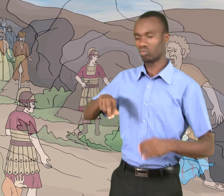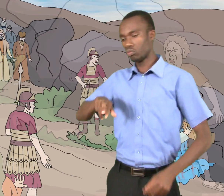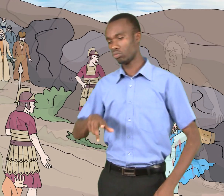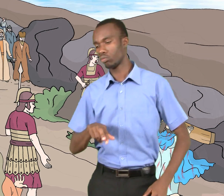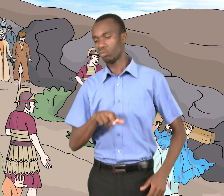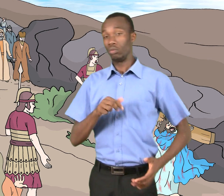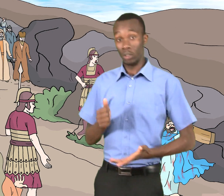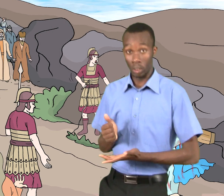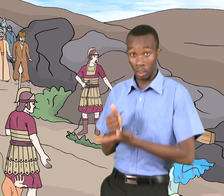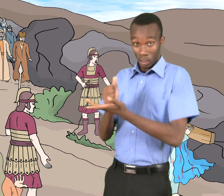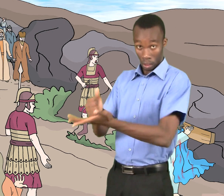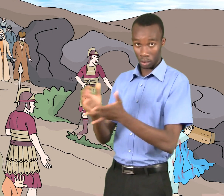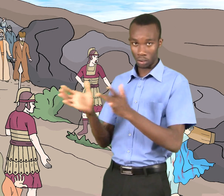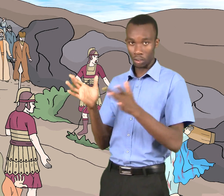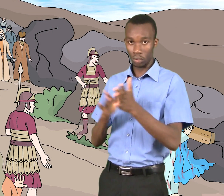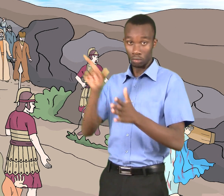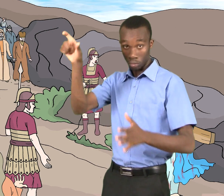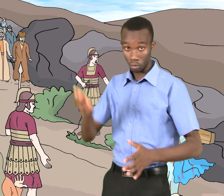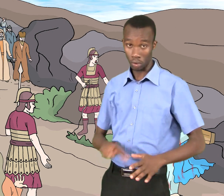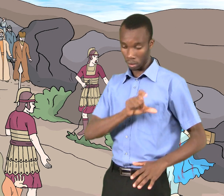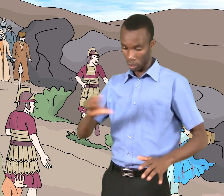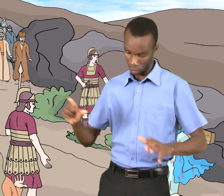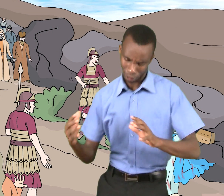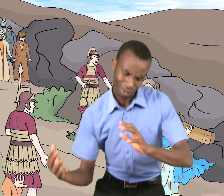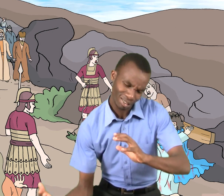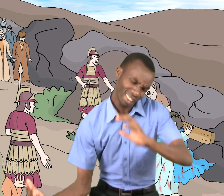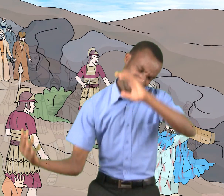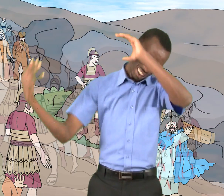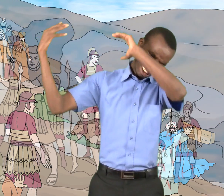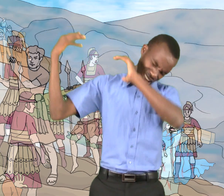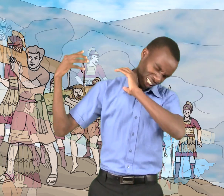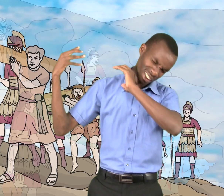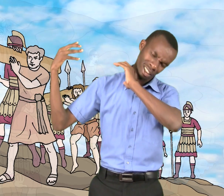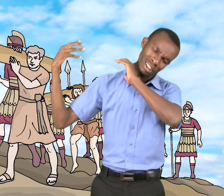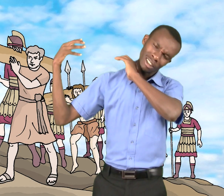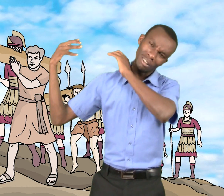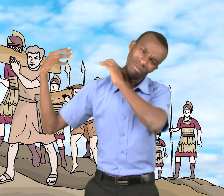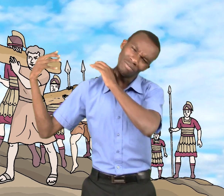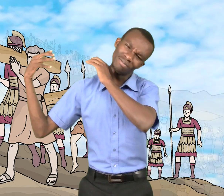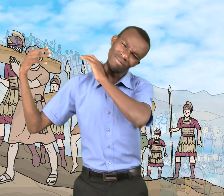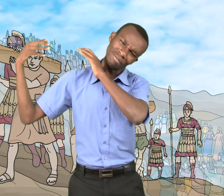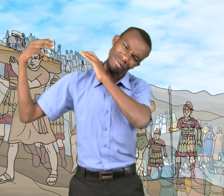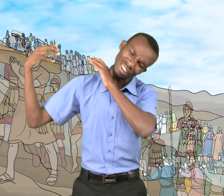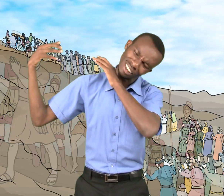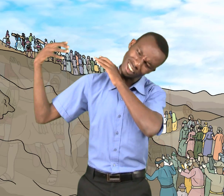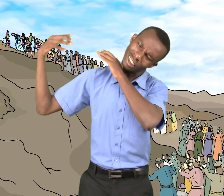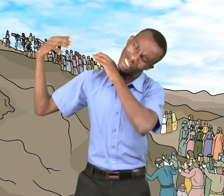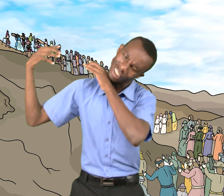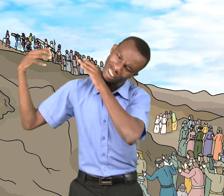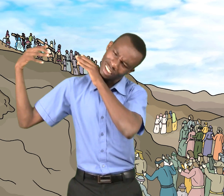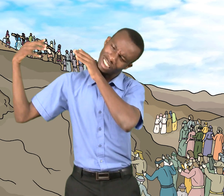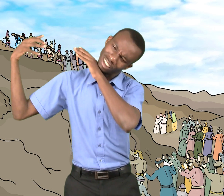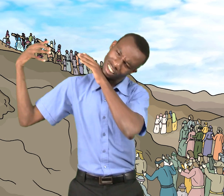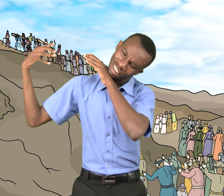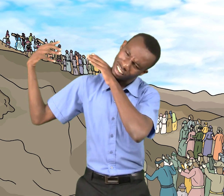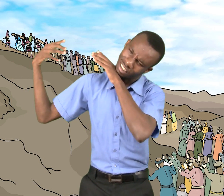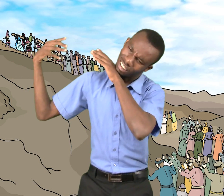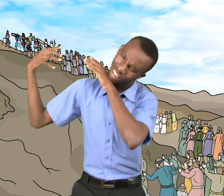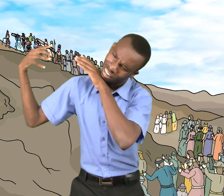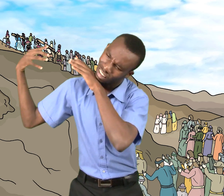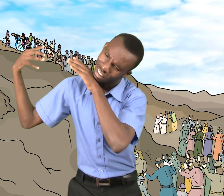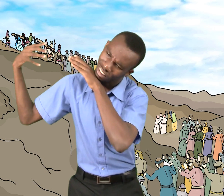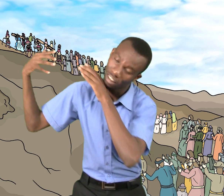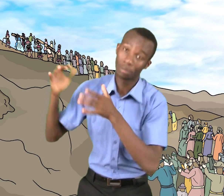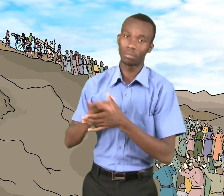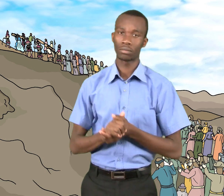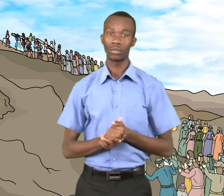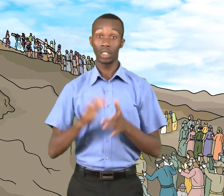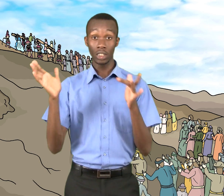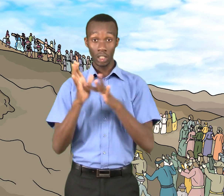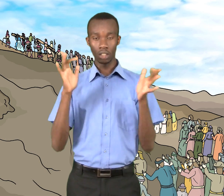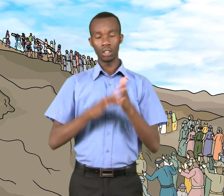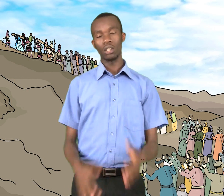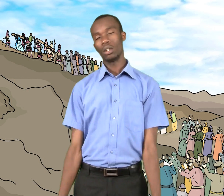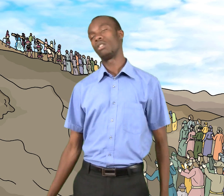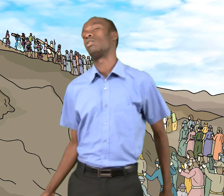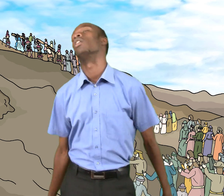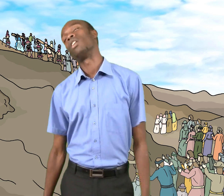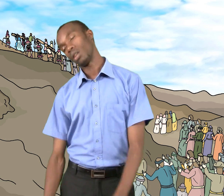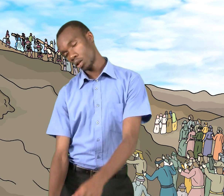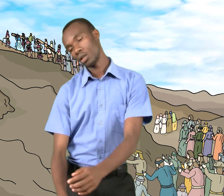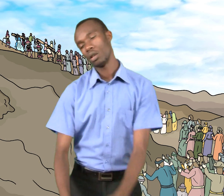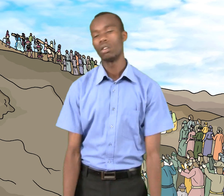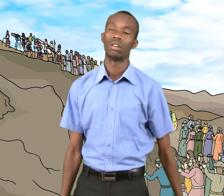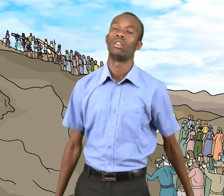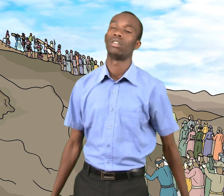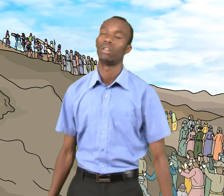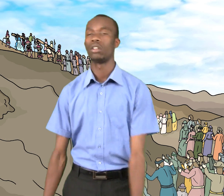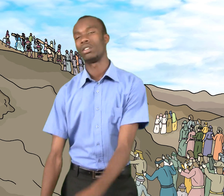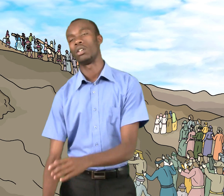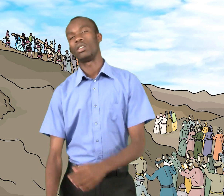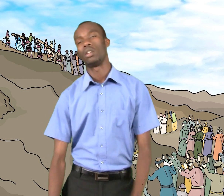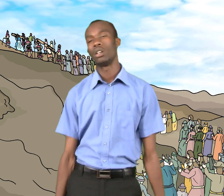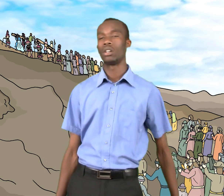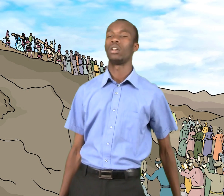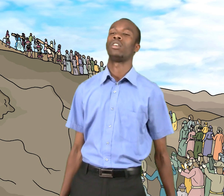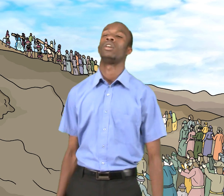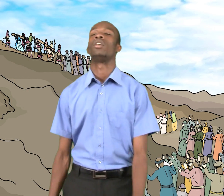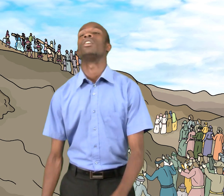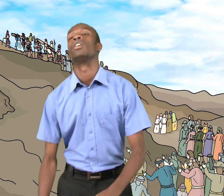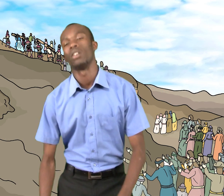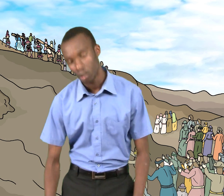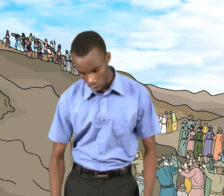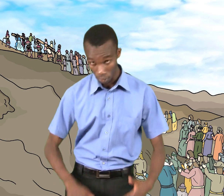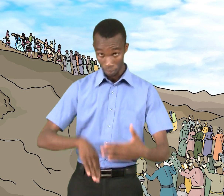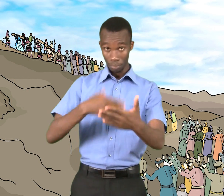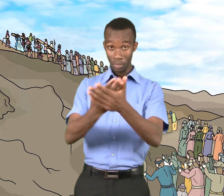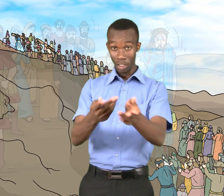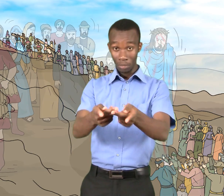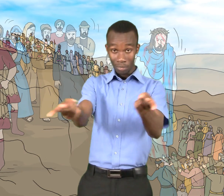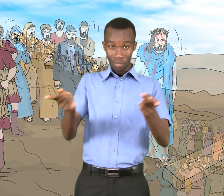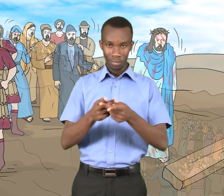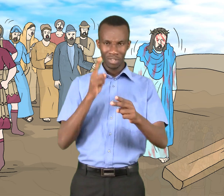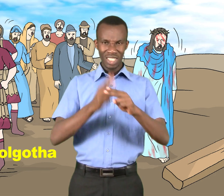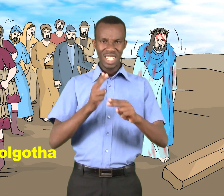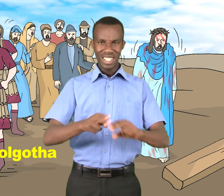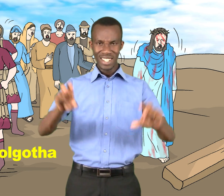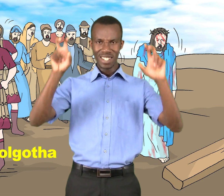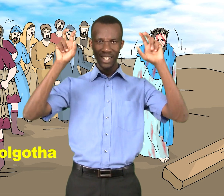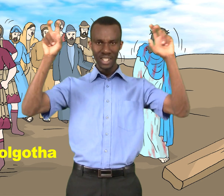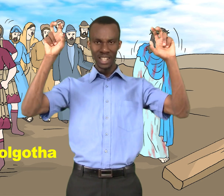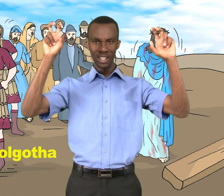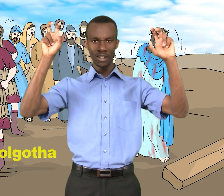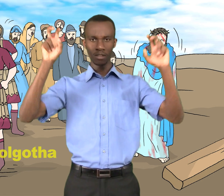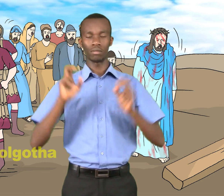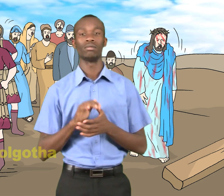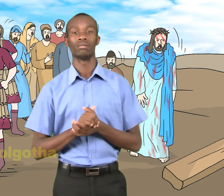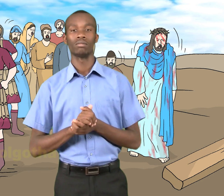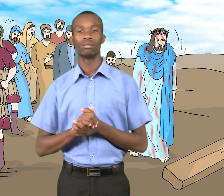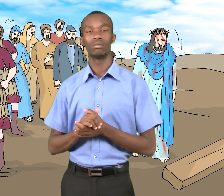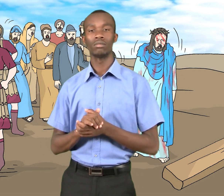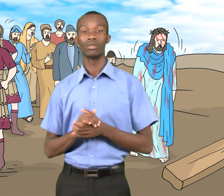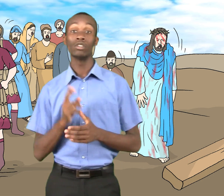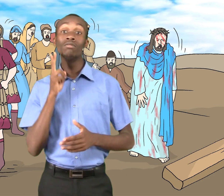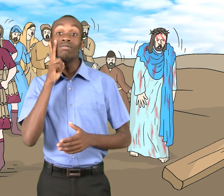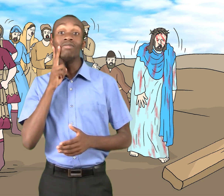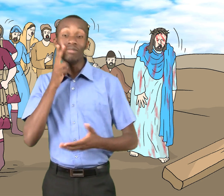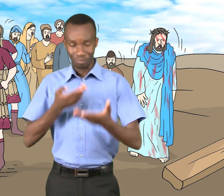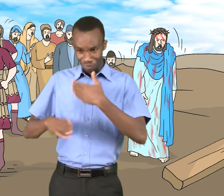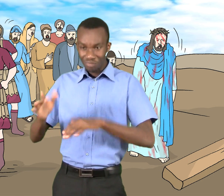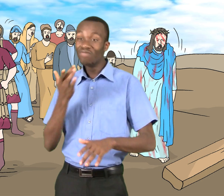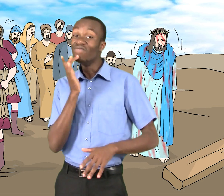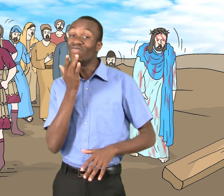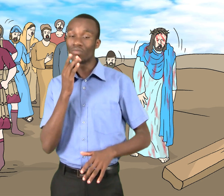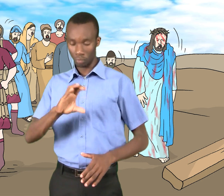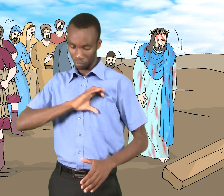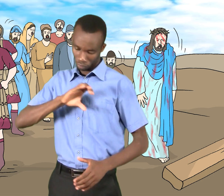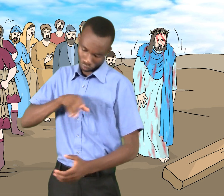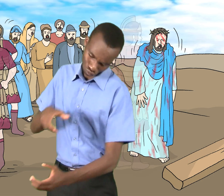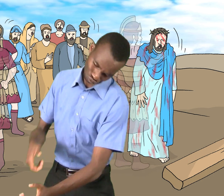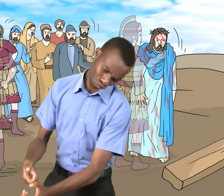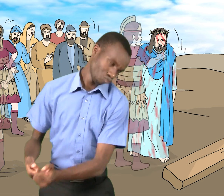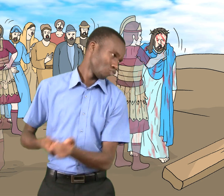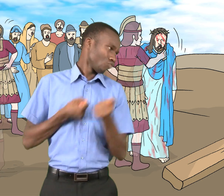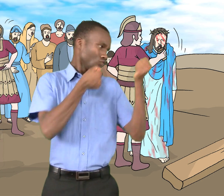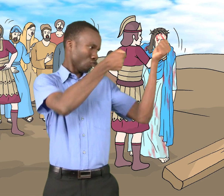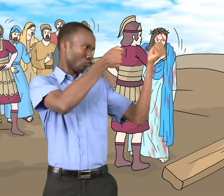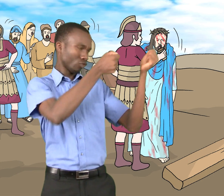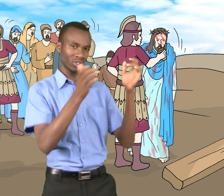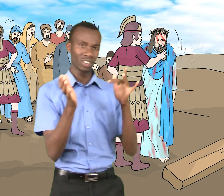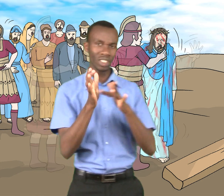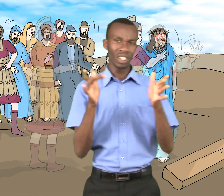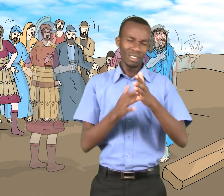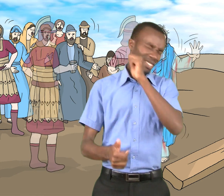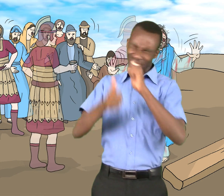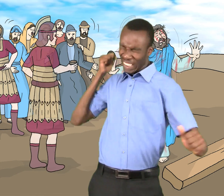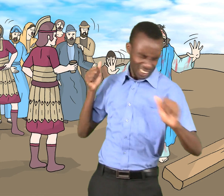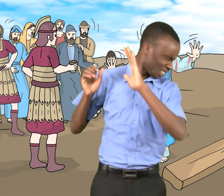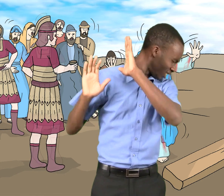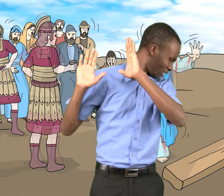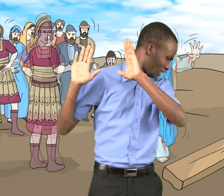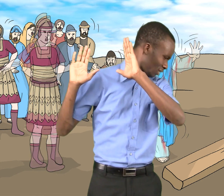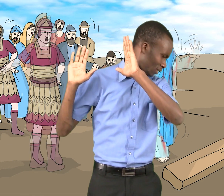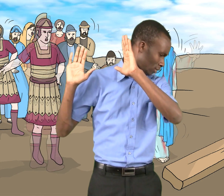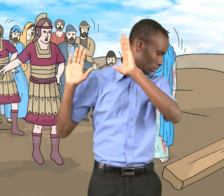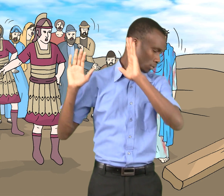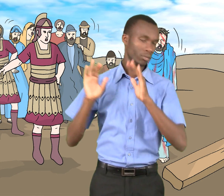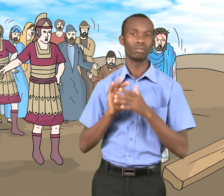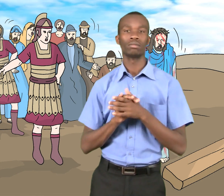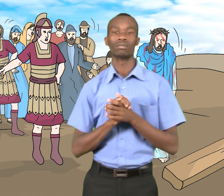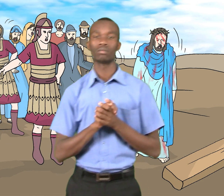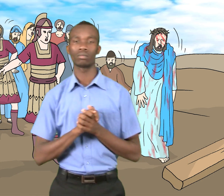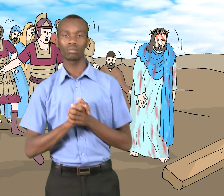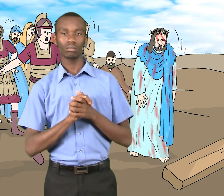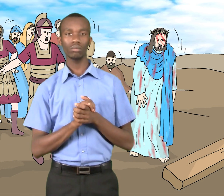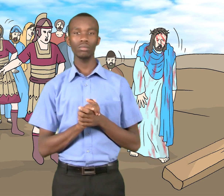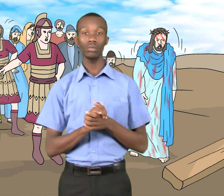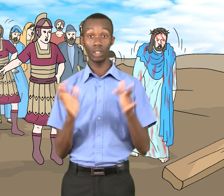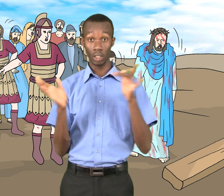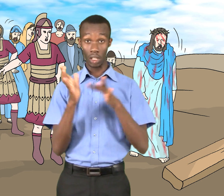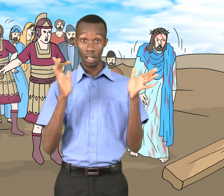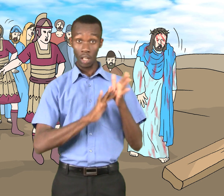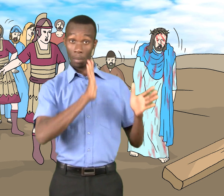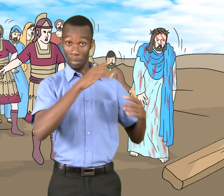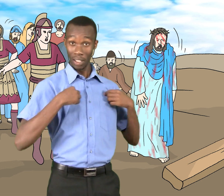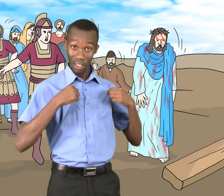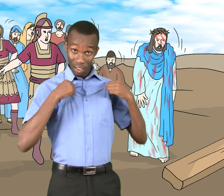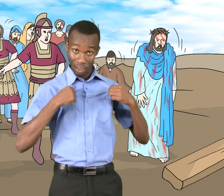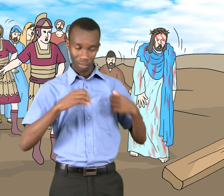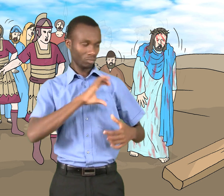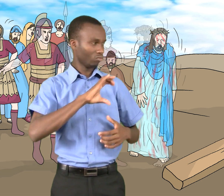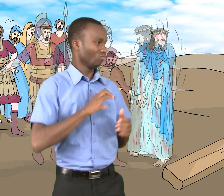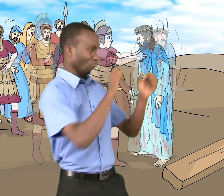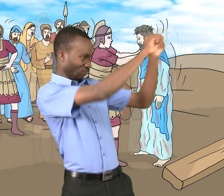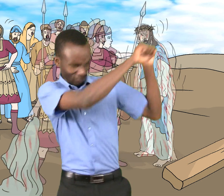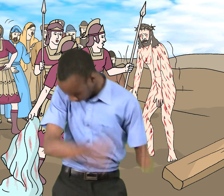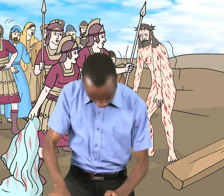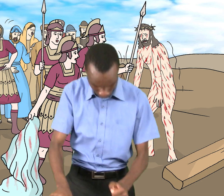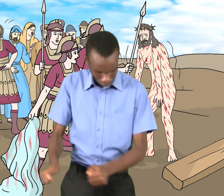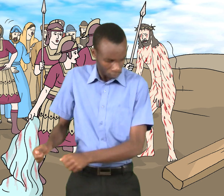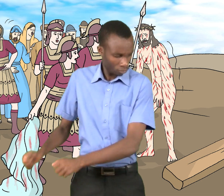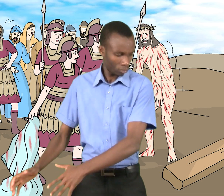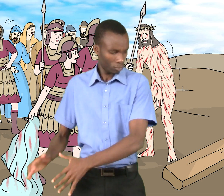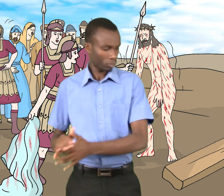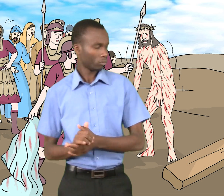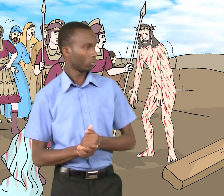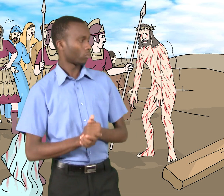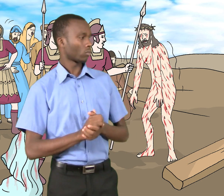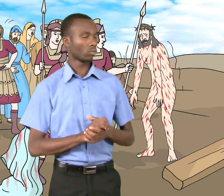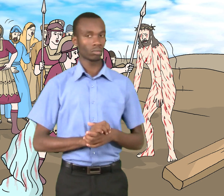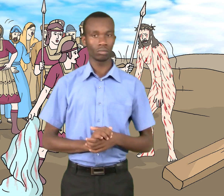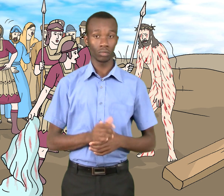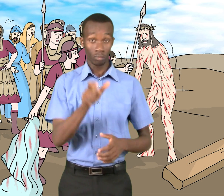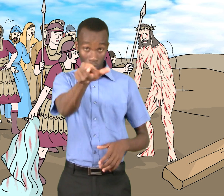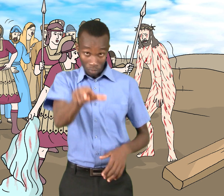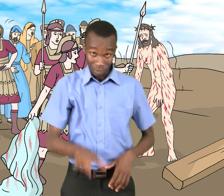And when they came to a place called Golgotha, which means The Place of the Skull, they offered Him wine to drink, mixed with gall;